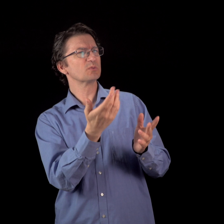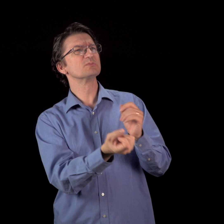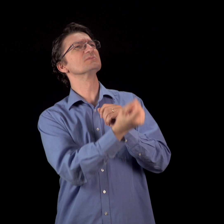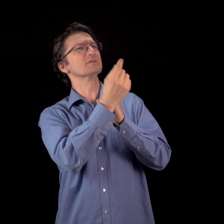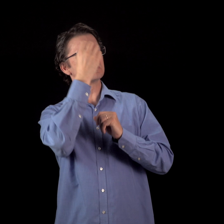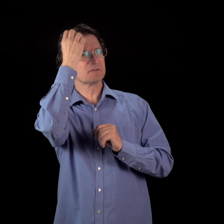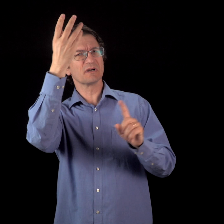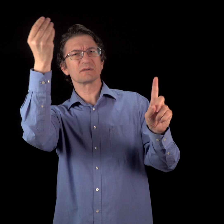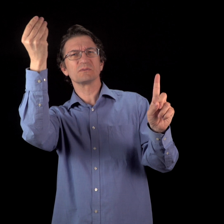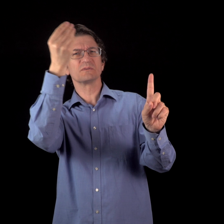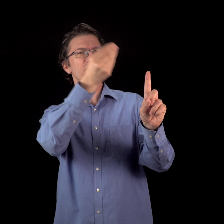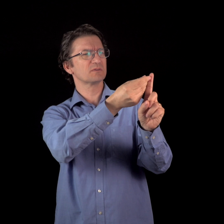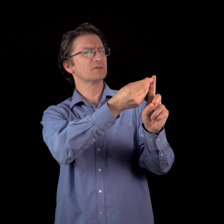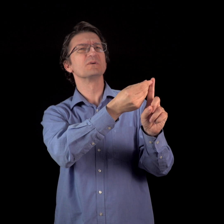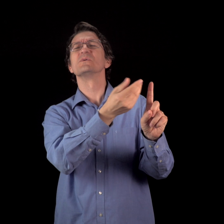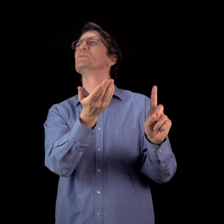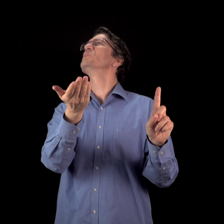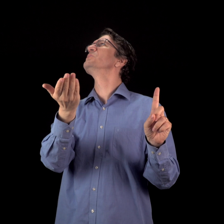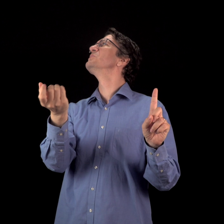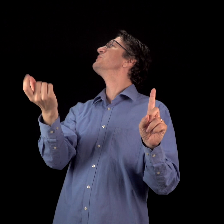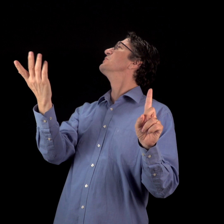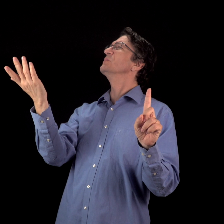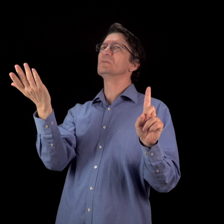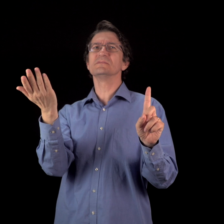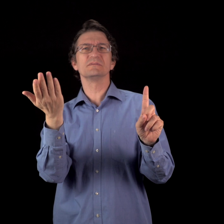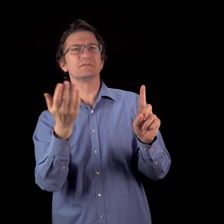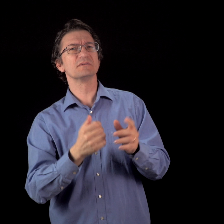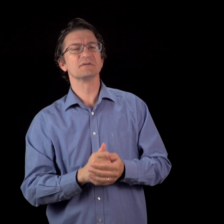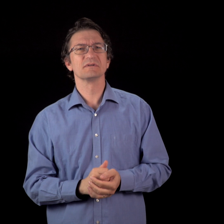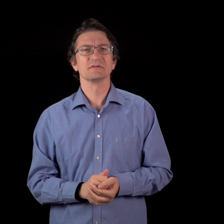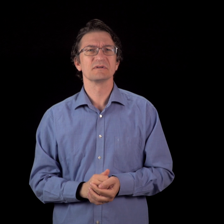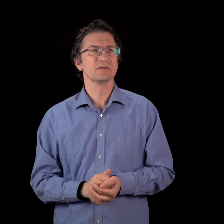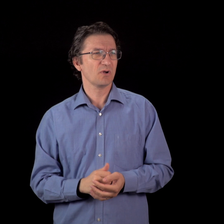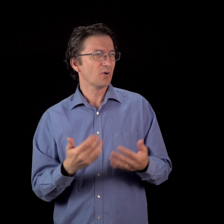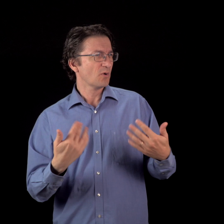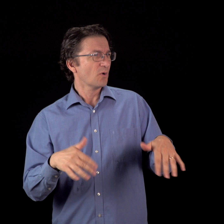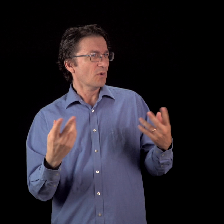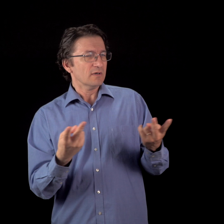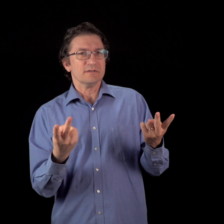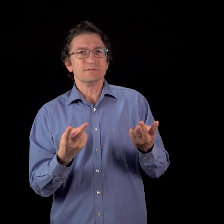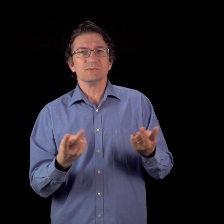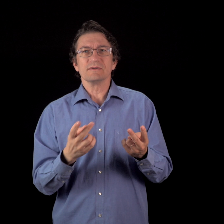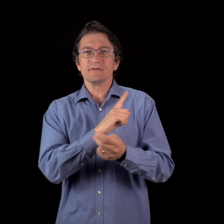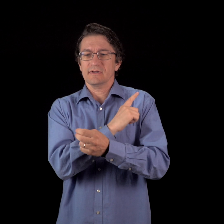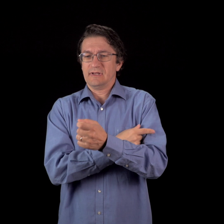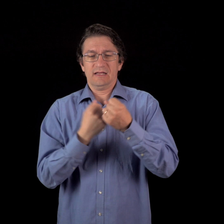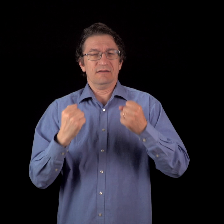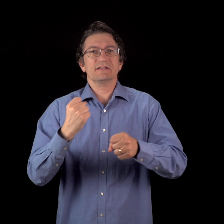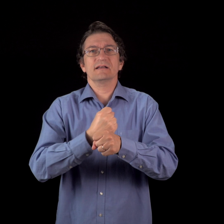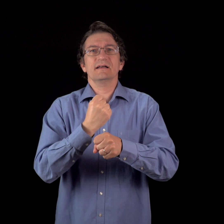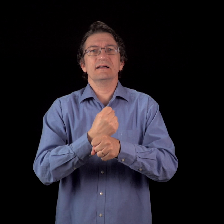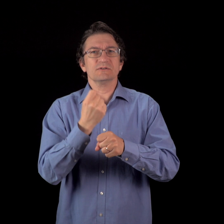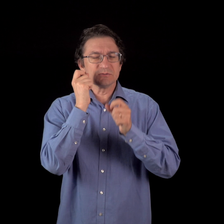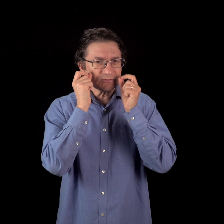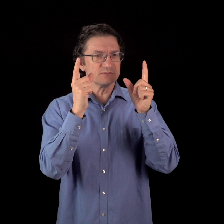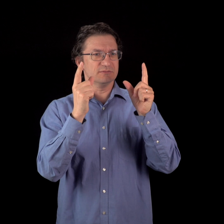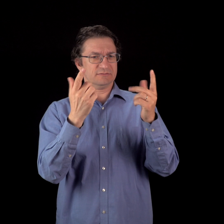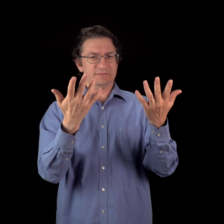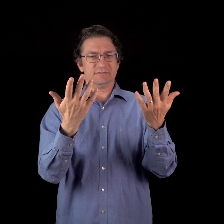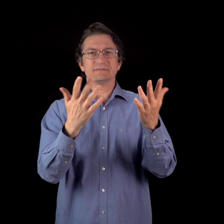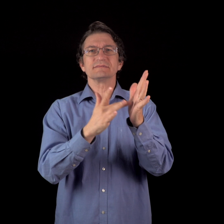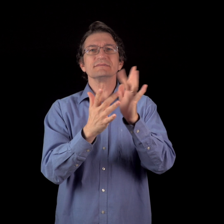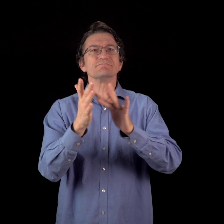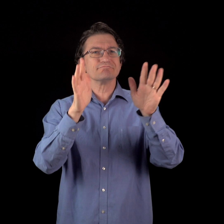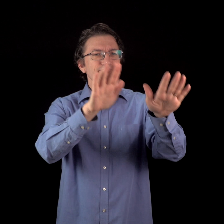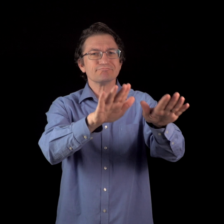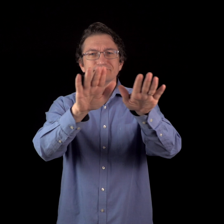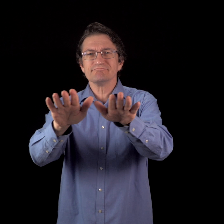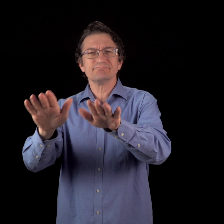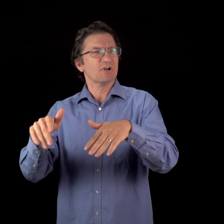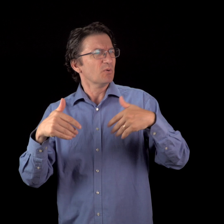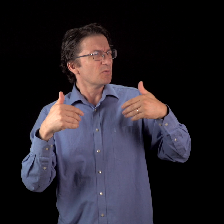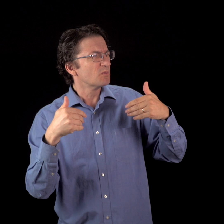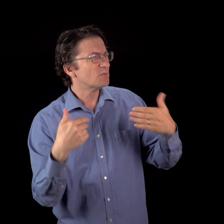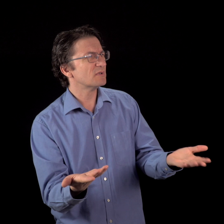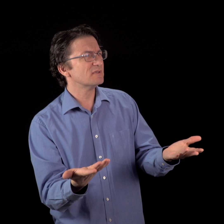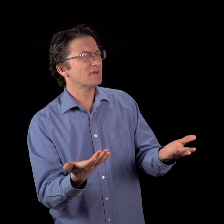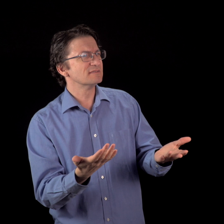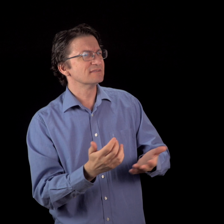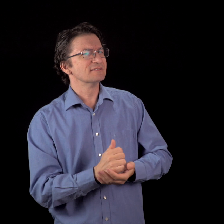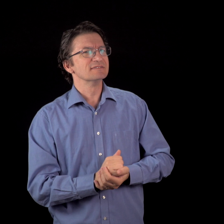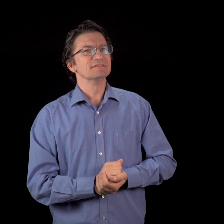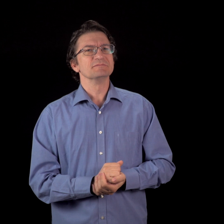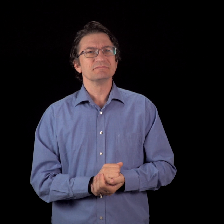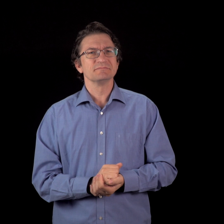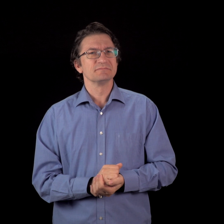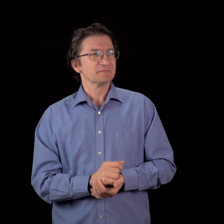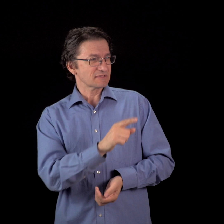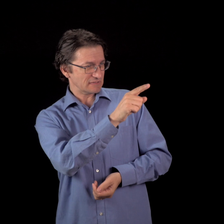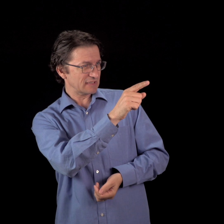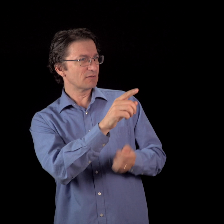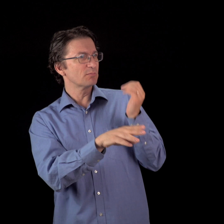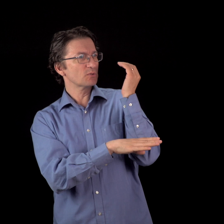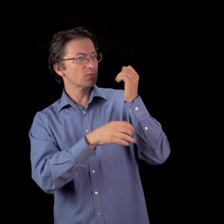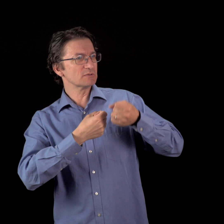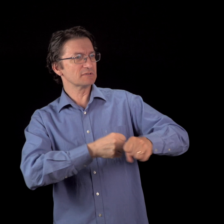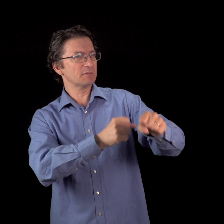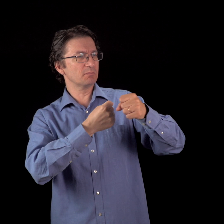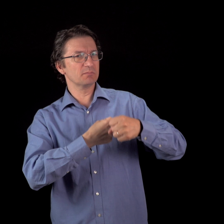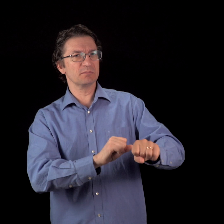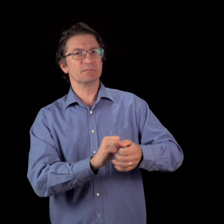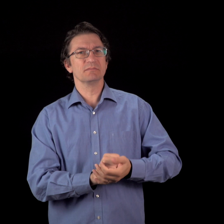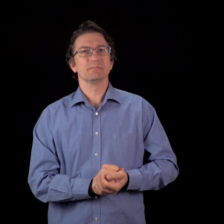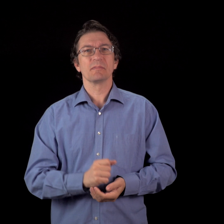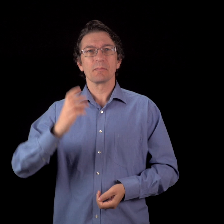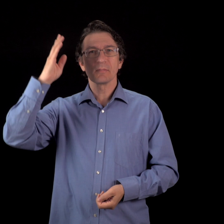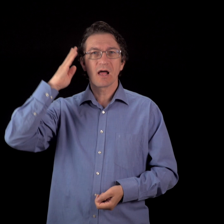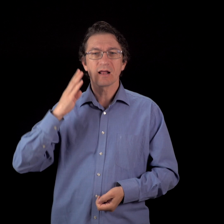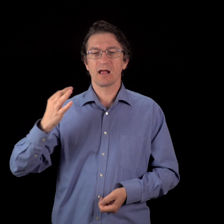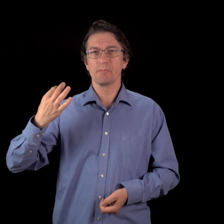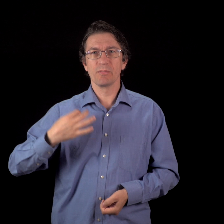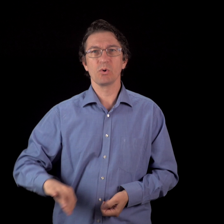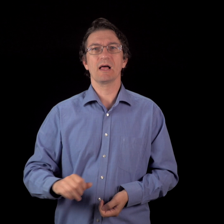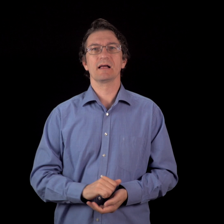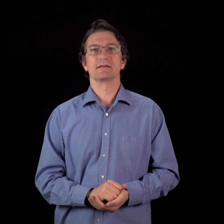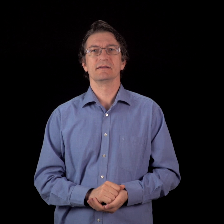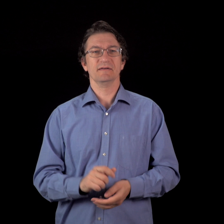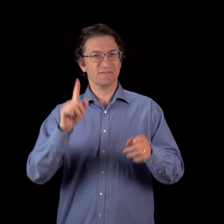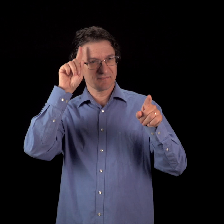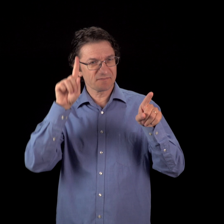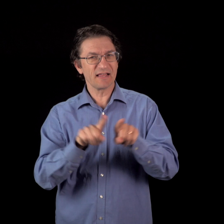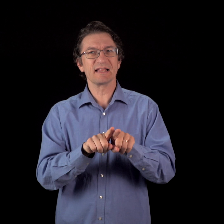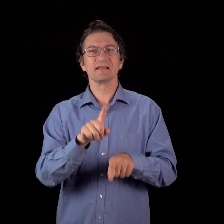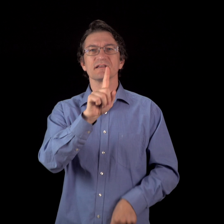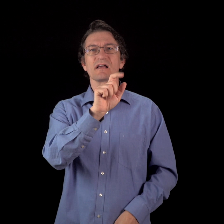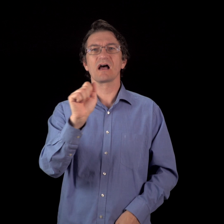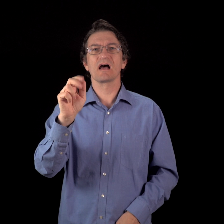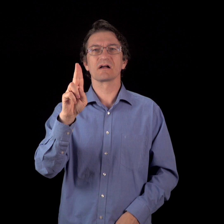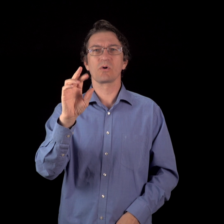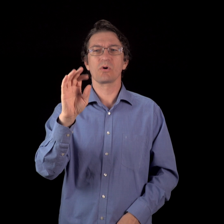they asked. “What is this wisdom He has been given? And how can He perform such miracles?